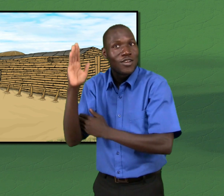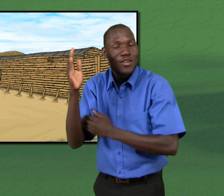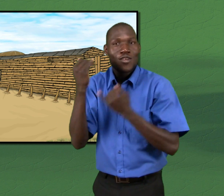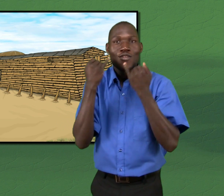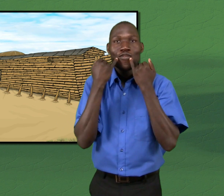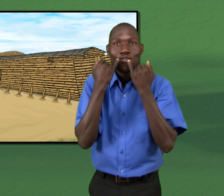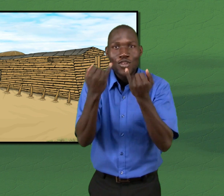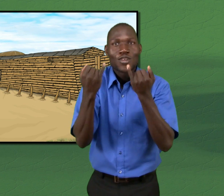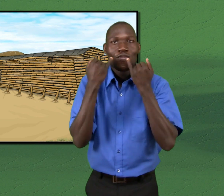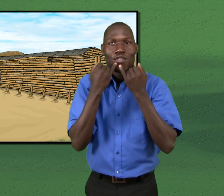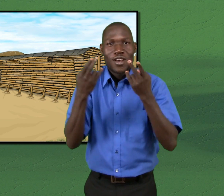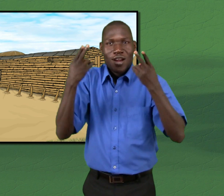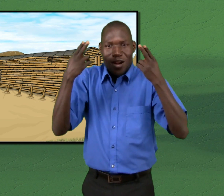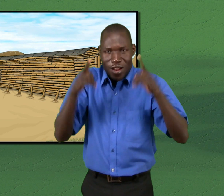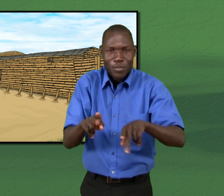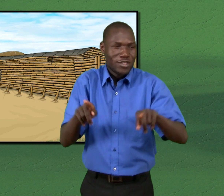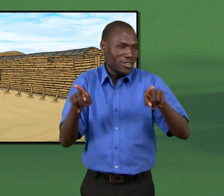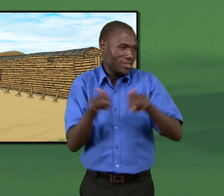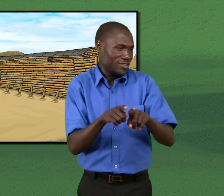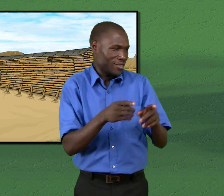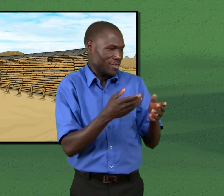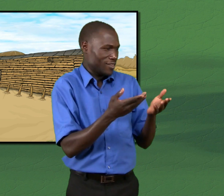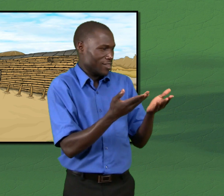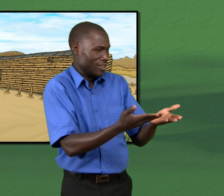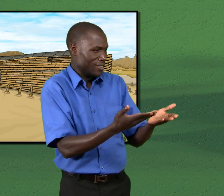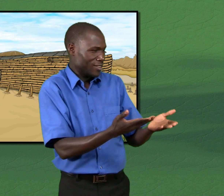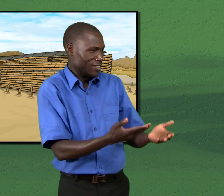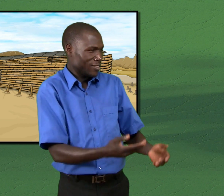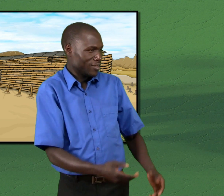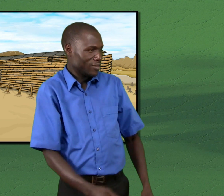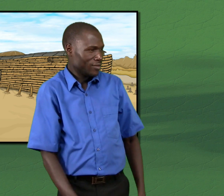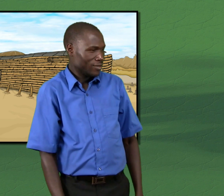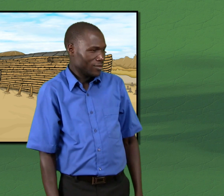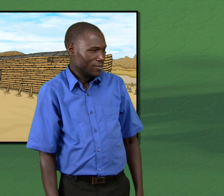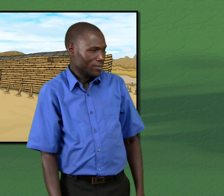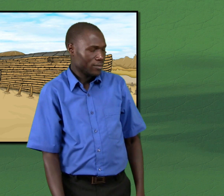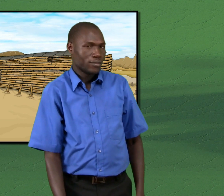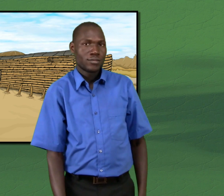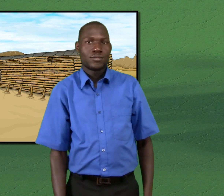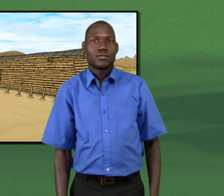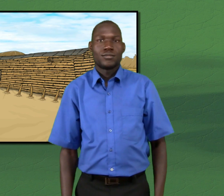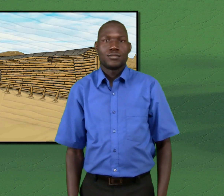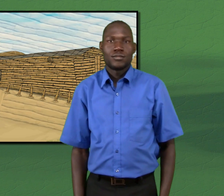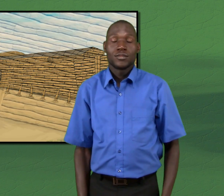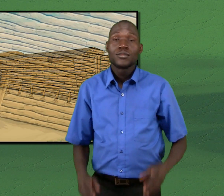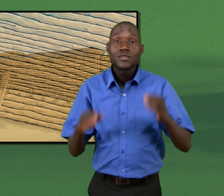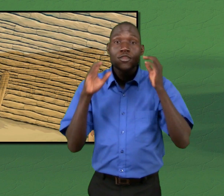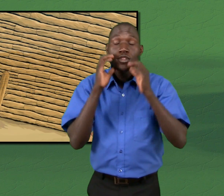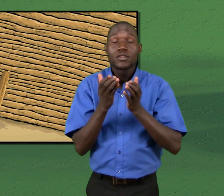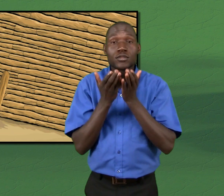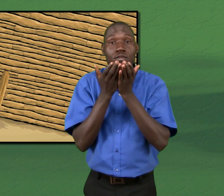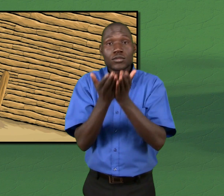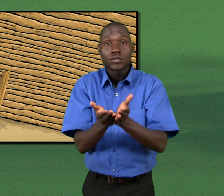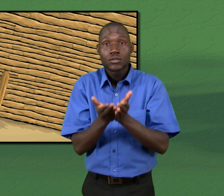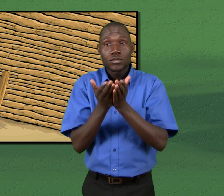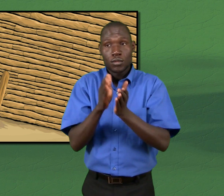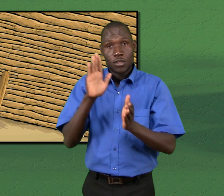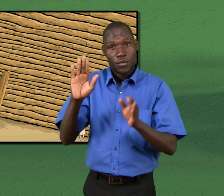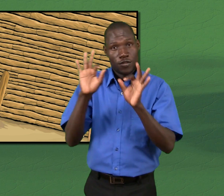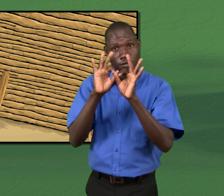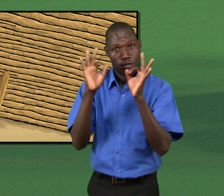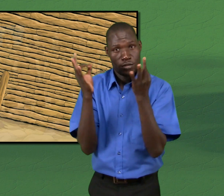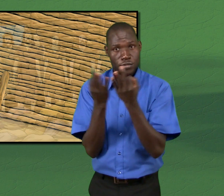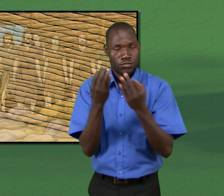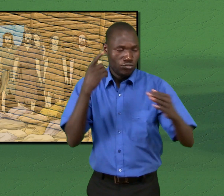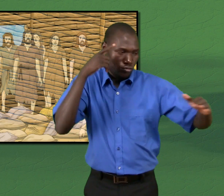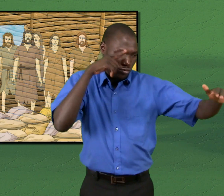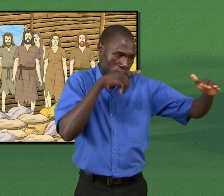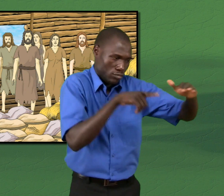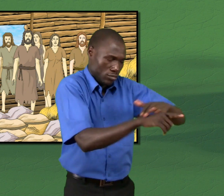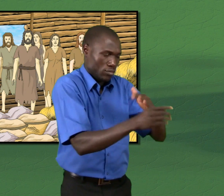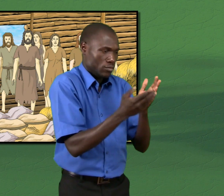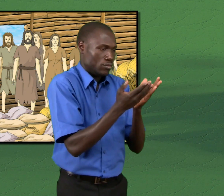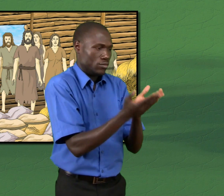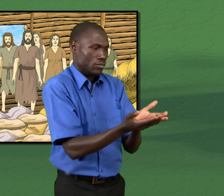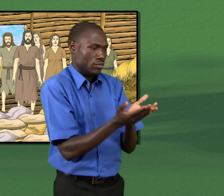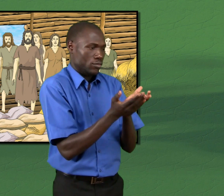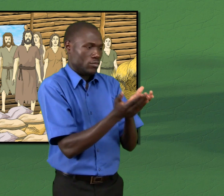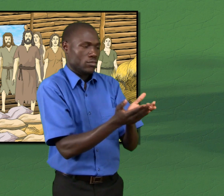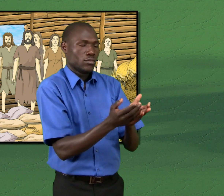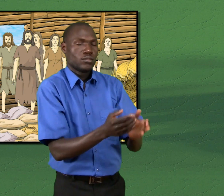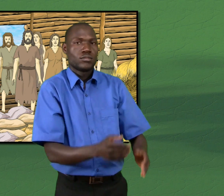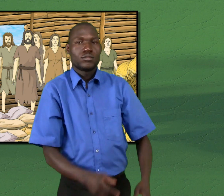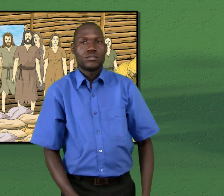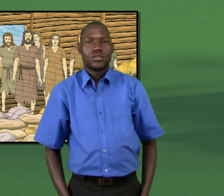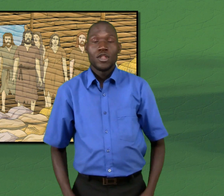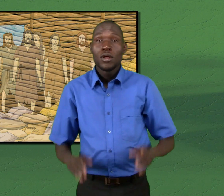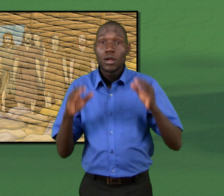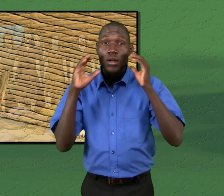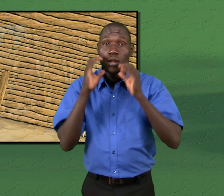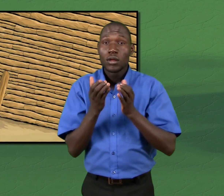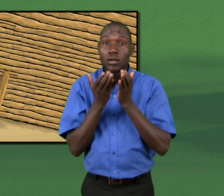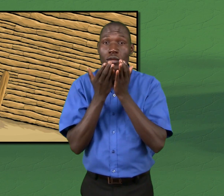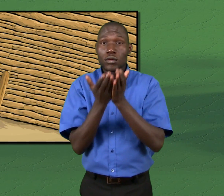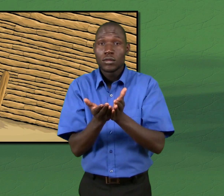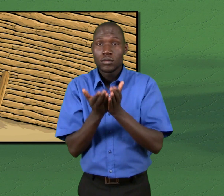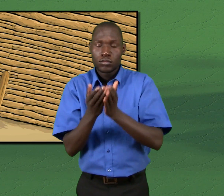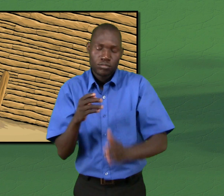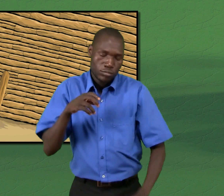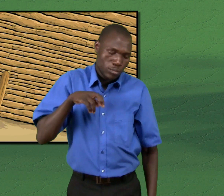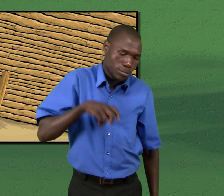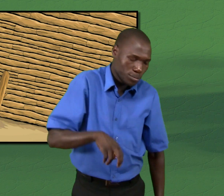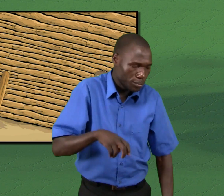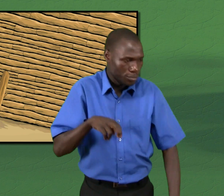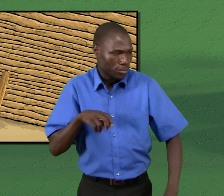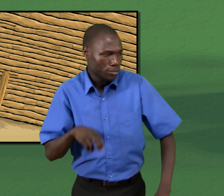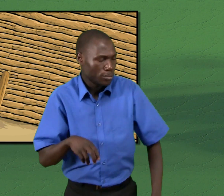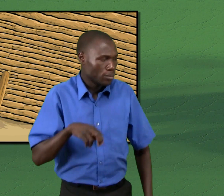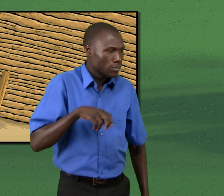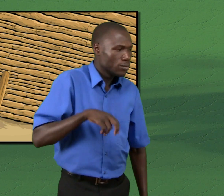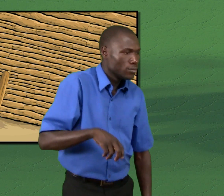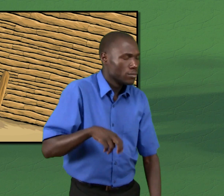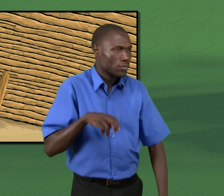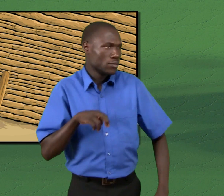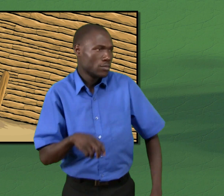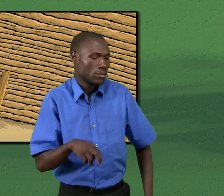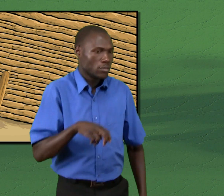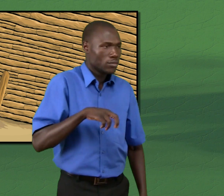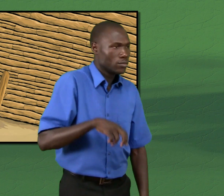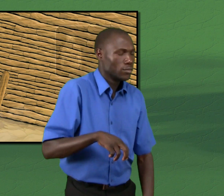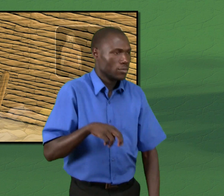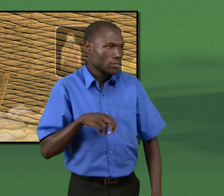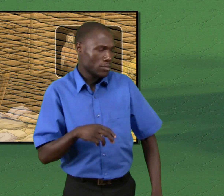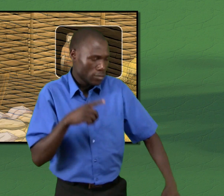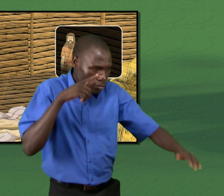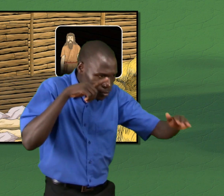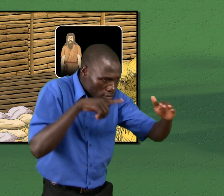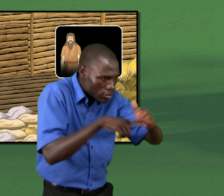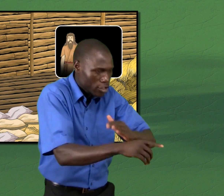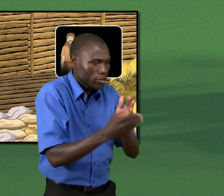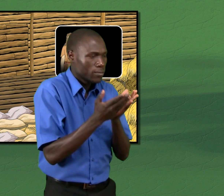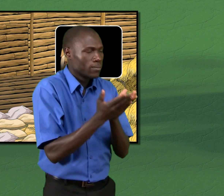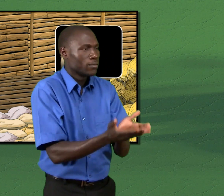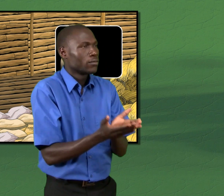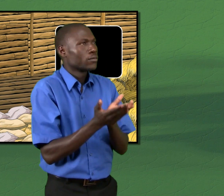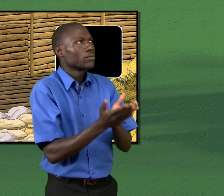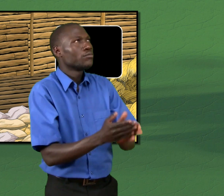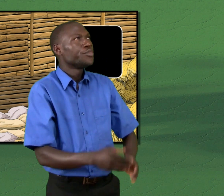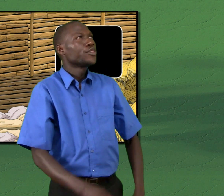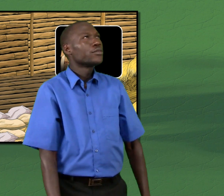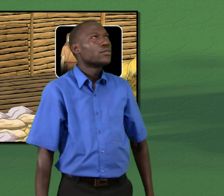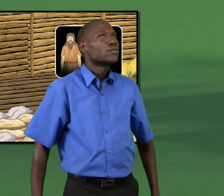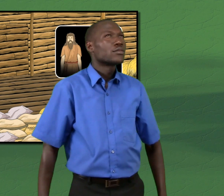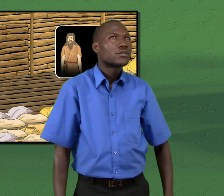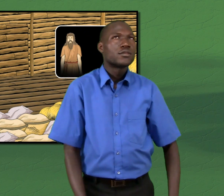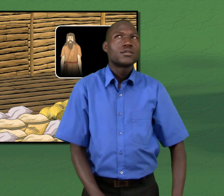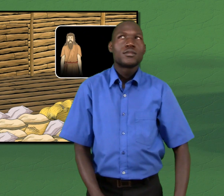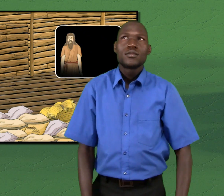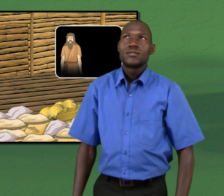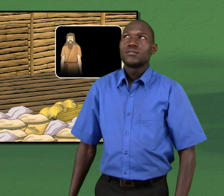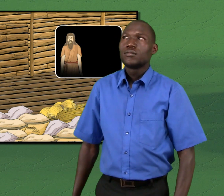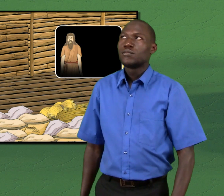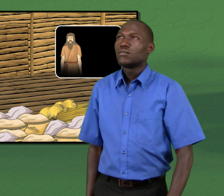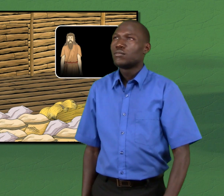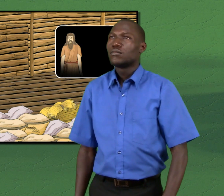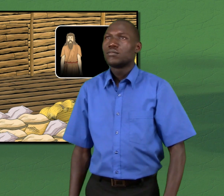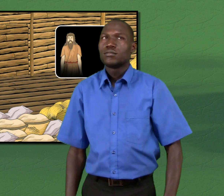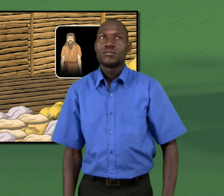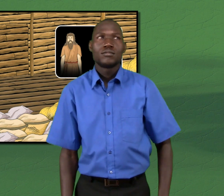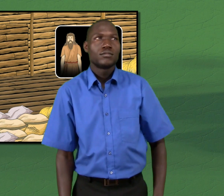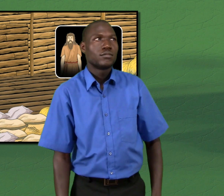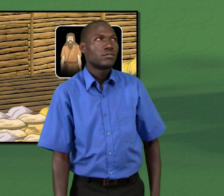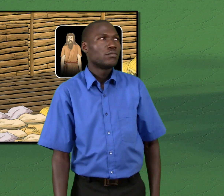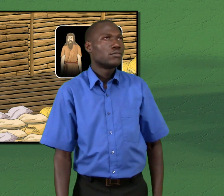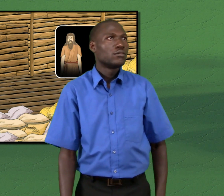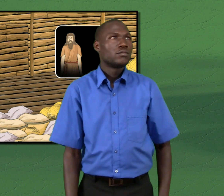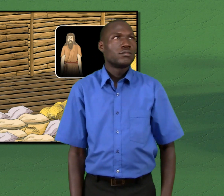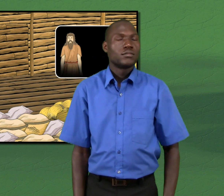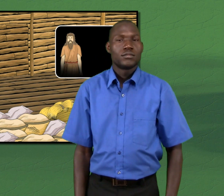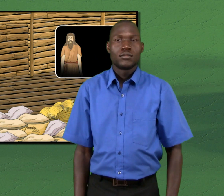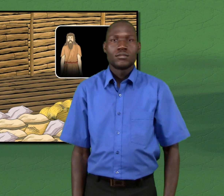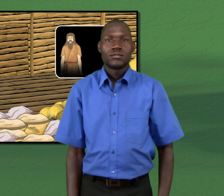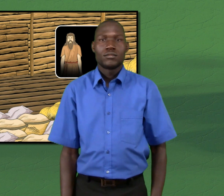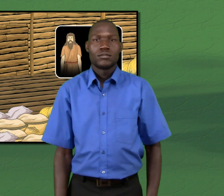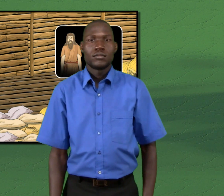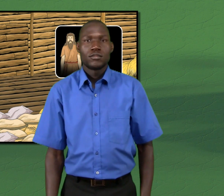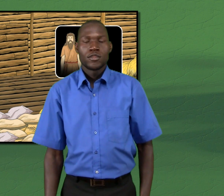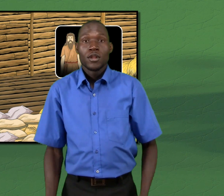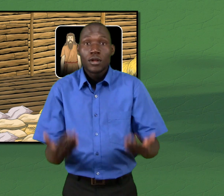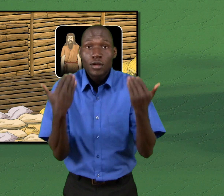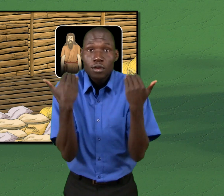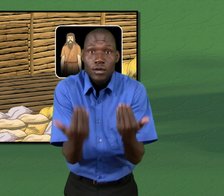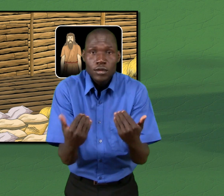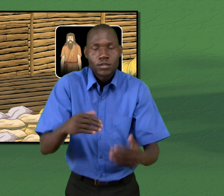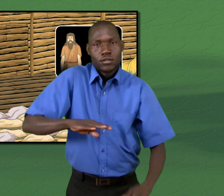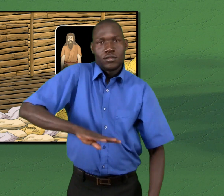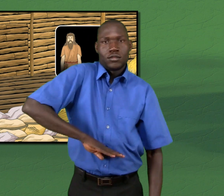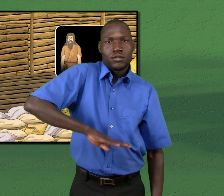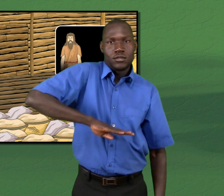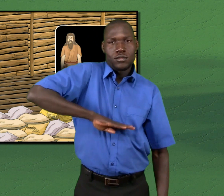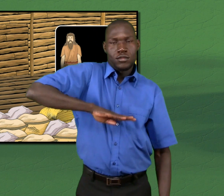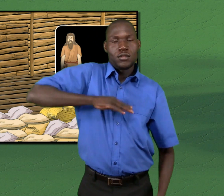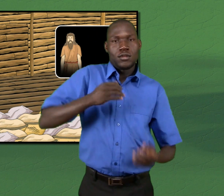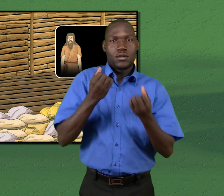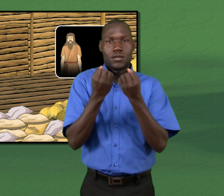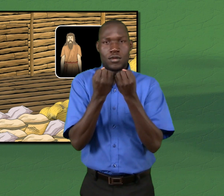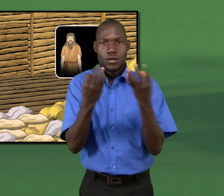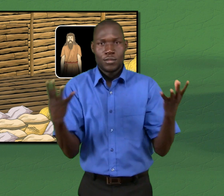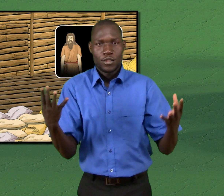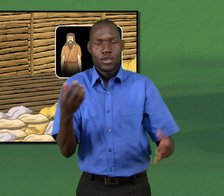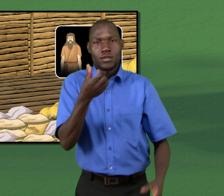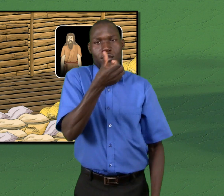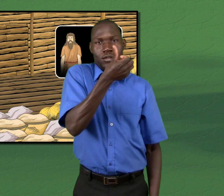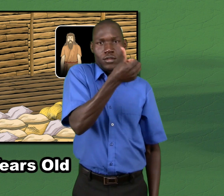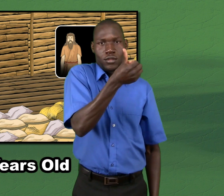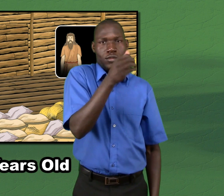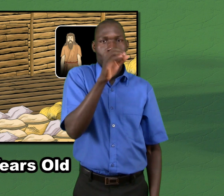On that very day Noah entered the ark, along with his sons Shem, Ham, and Japheth, and his wife, and the three wives of his sons— they and every kind of wild animal, livestock, crawling creature, bird, and winged creature.